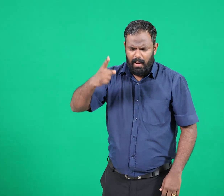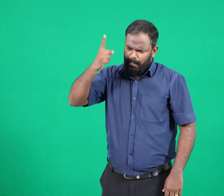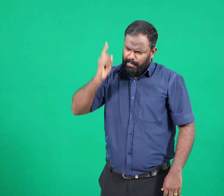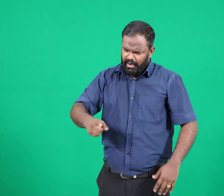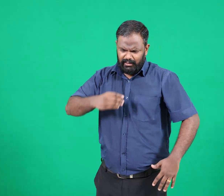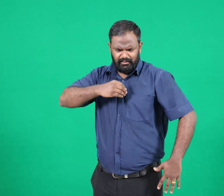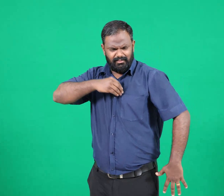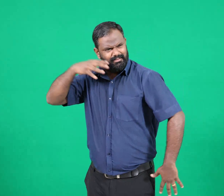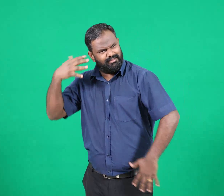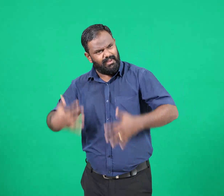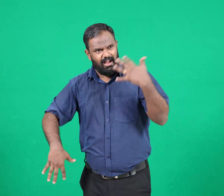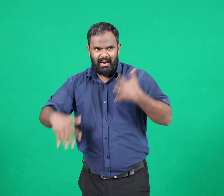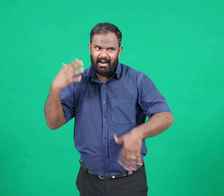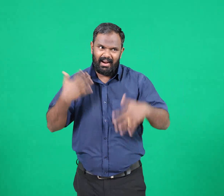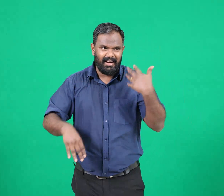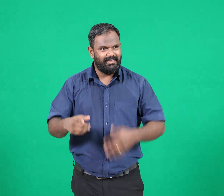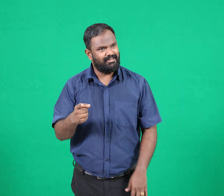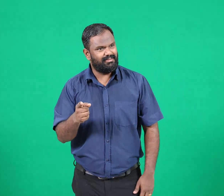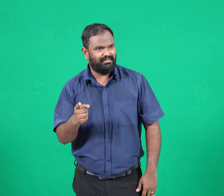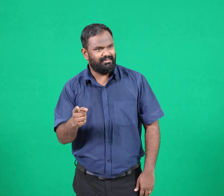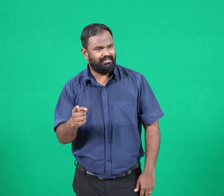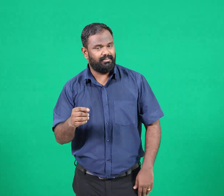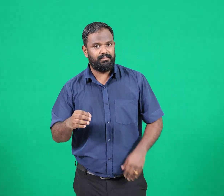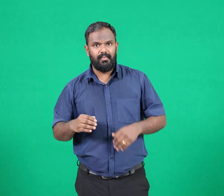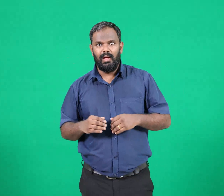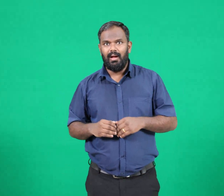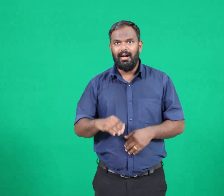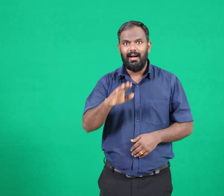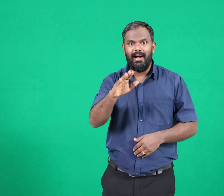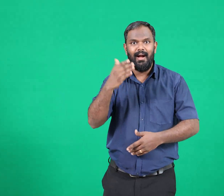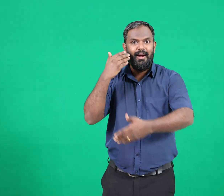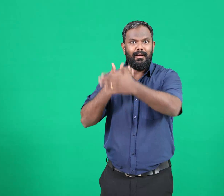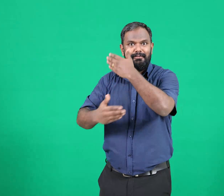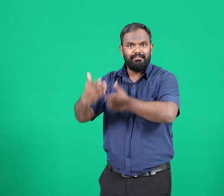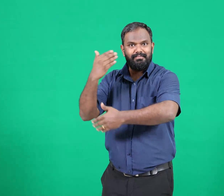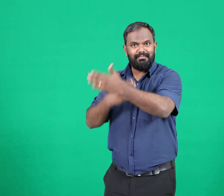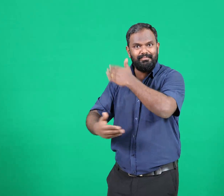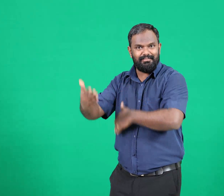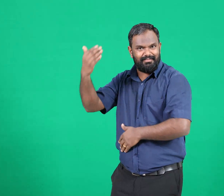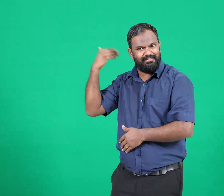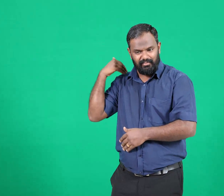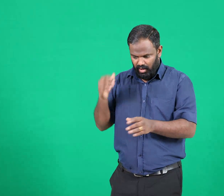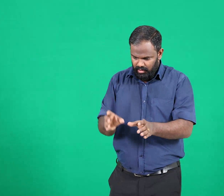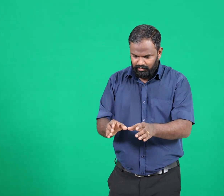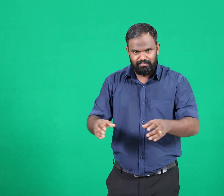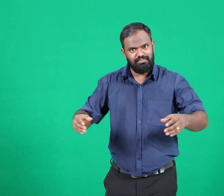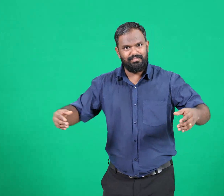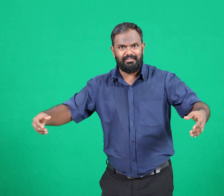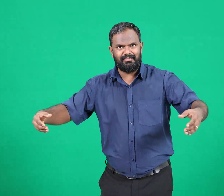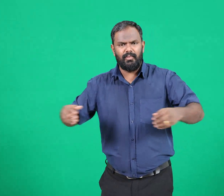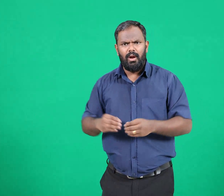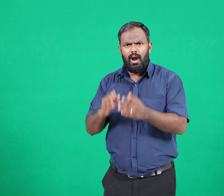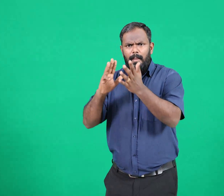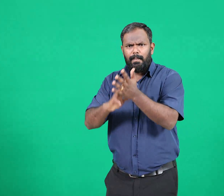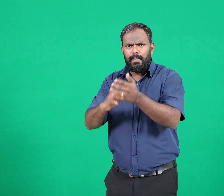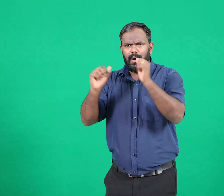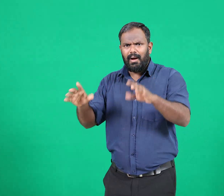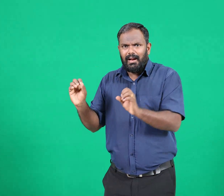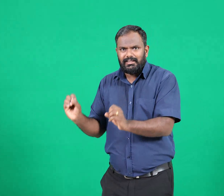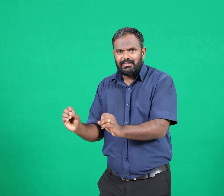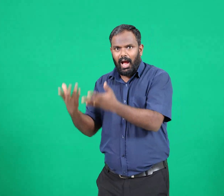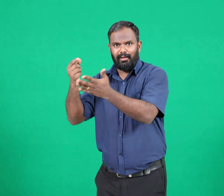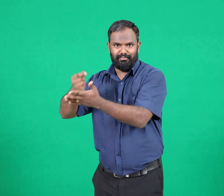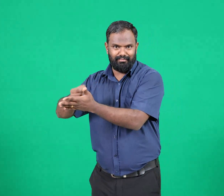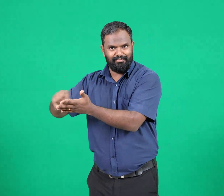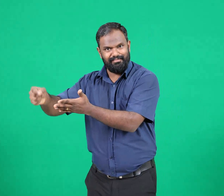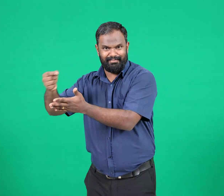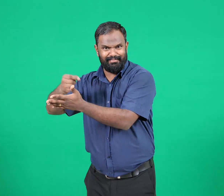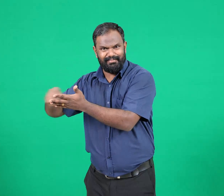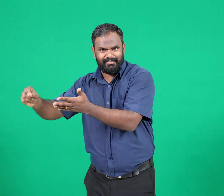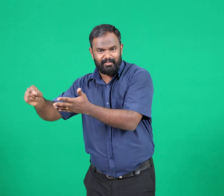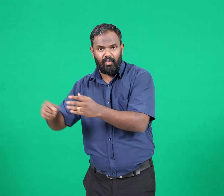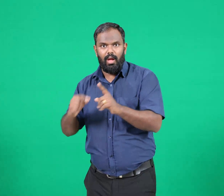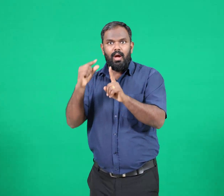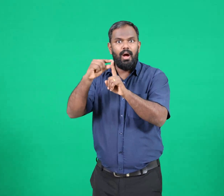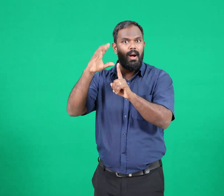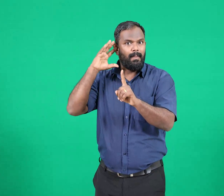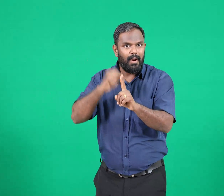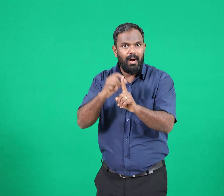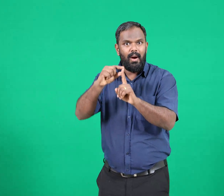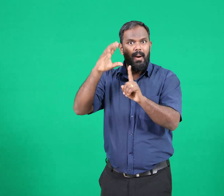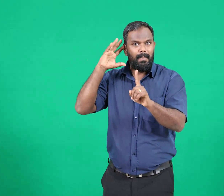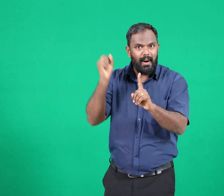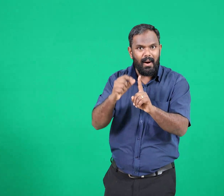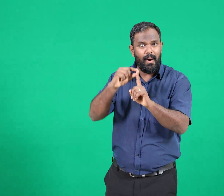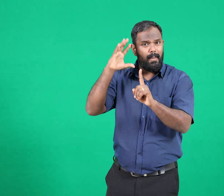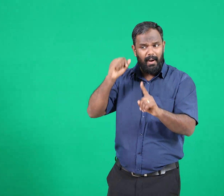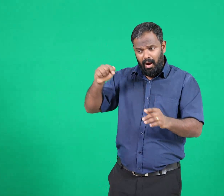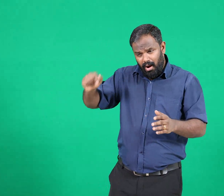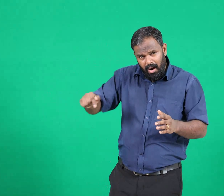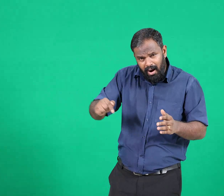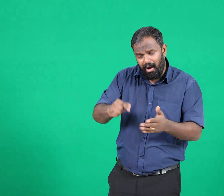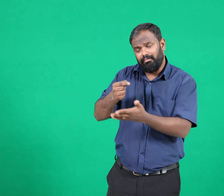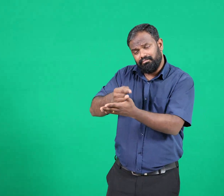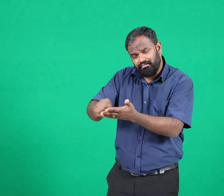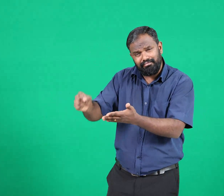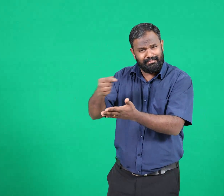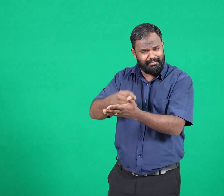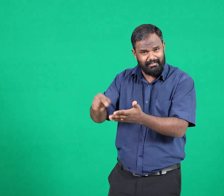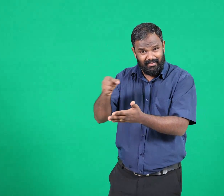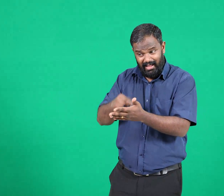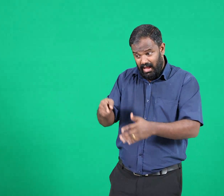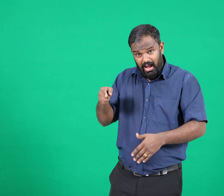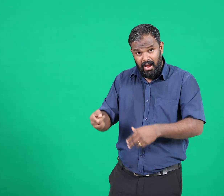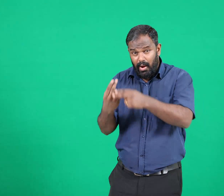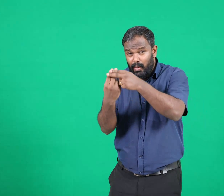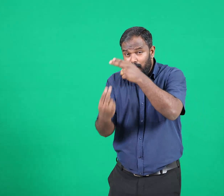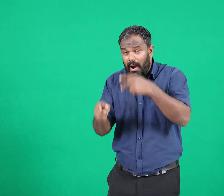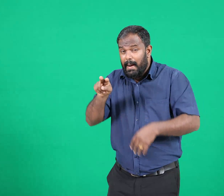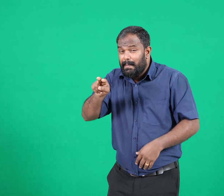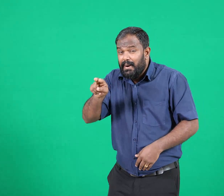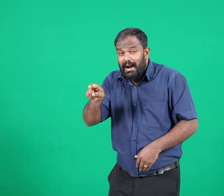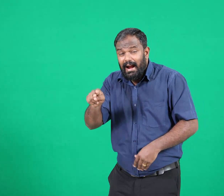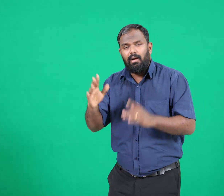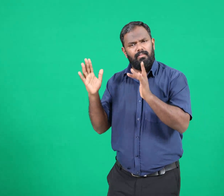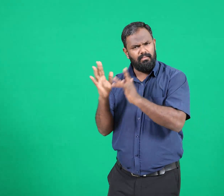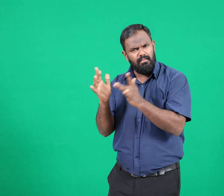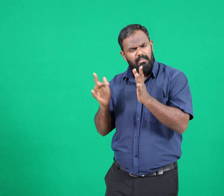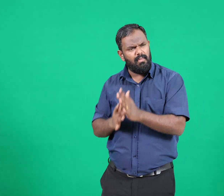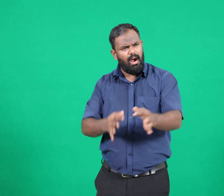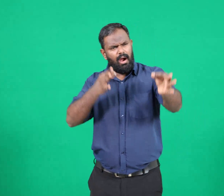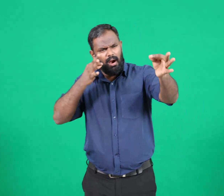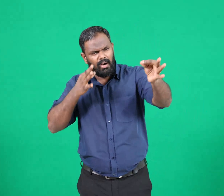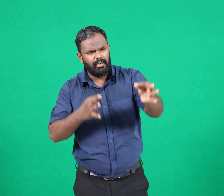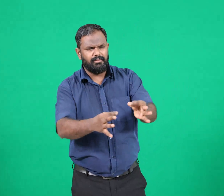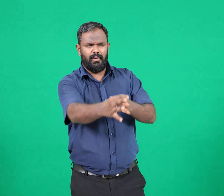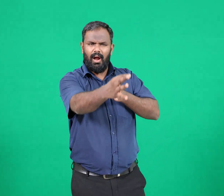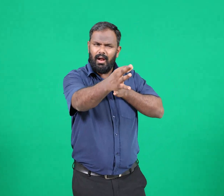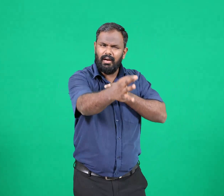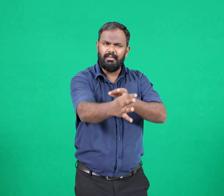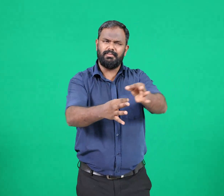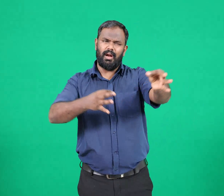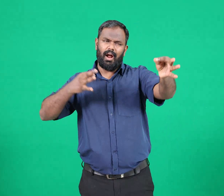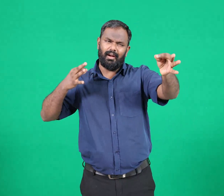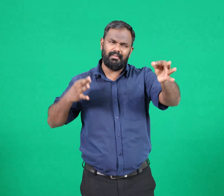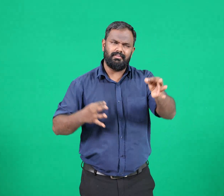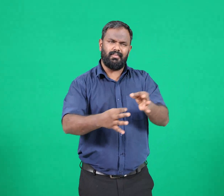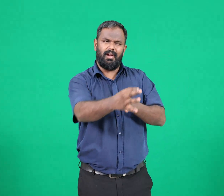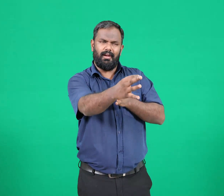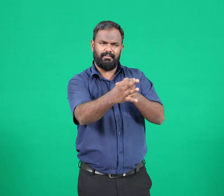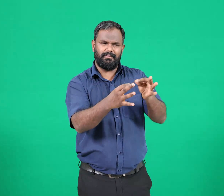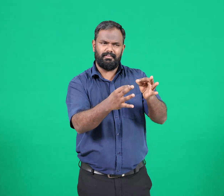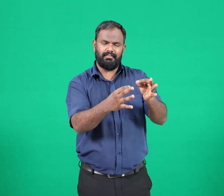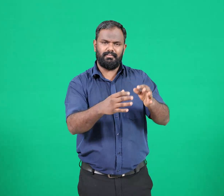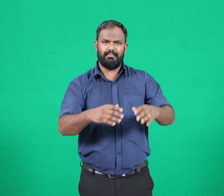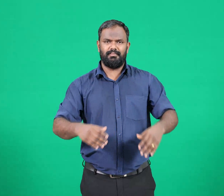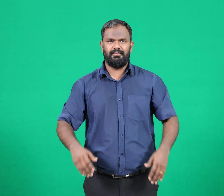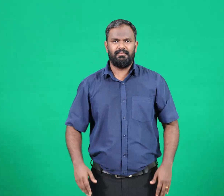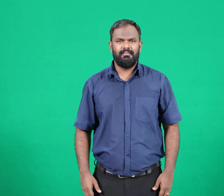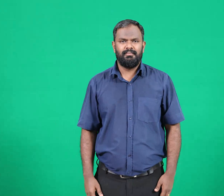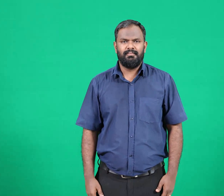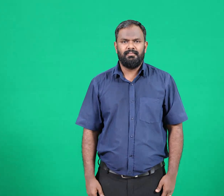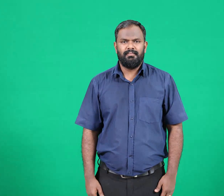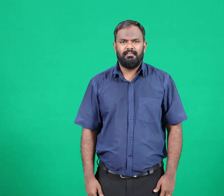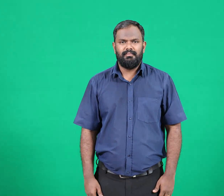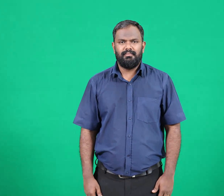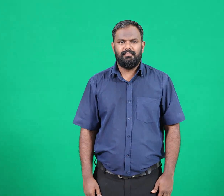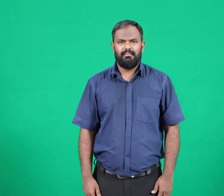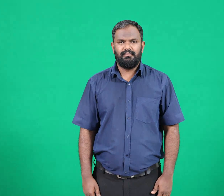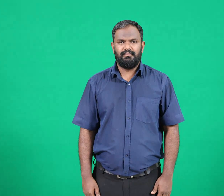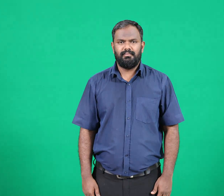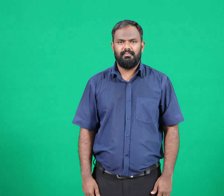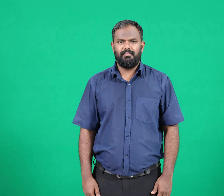And beginning with Moses and all the Prophets, He explained to them what was written in all the Scriptures about Himself.